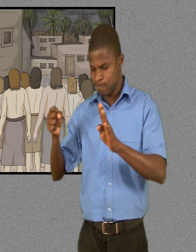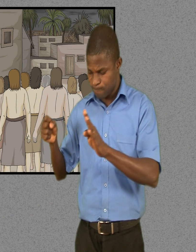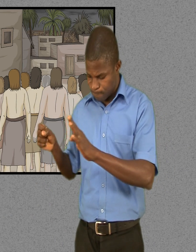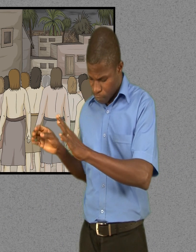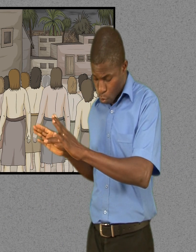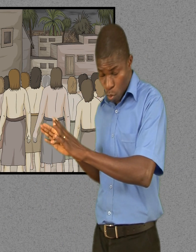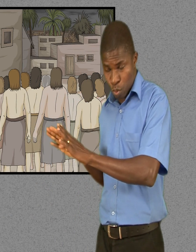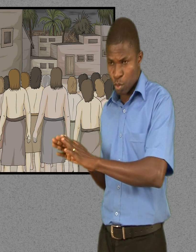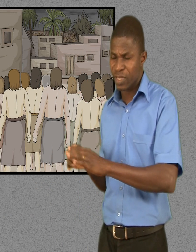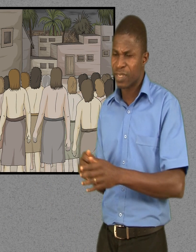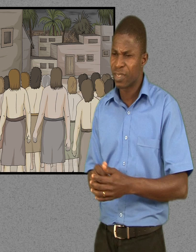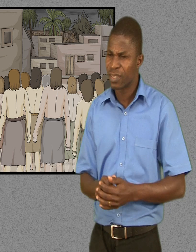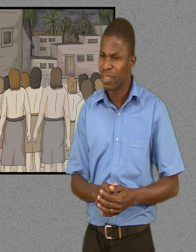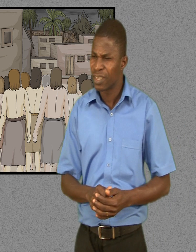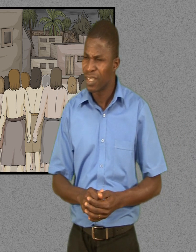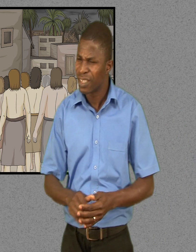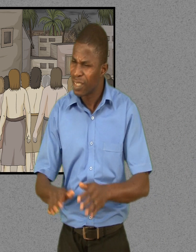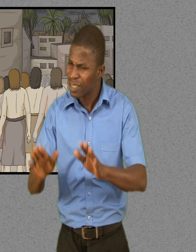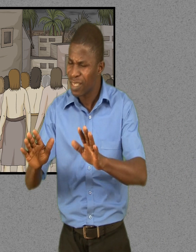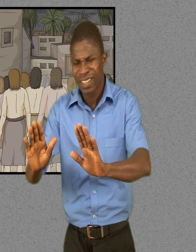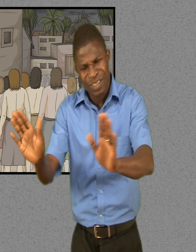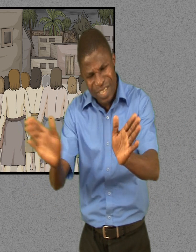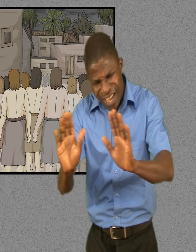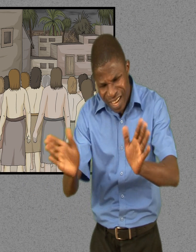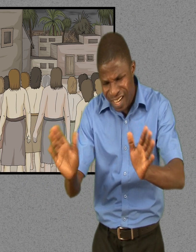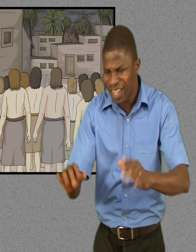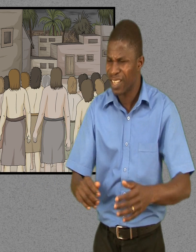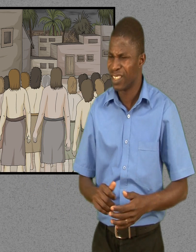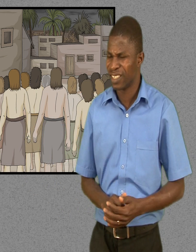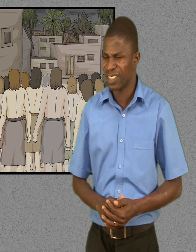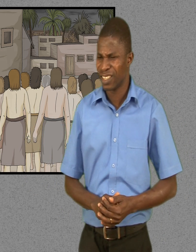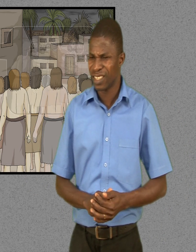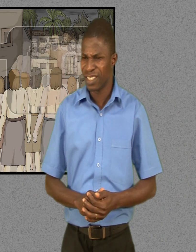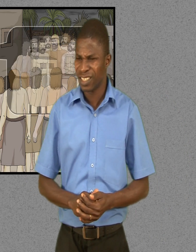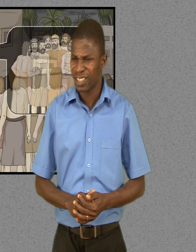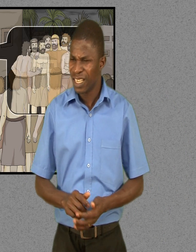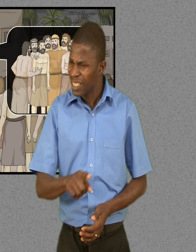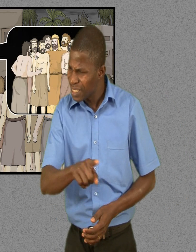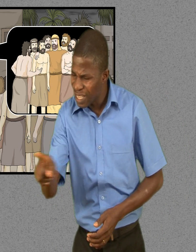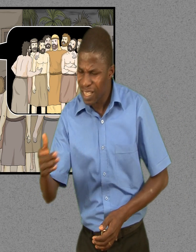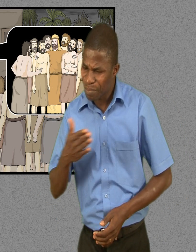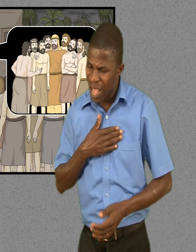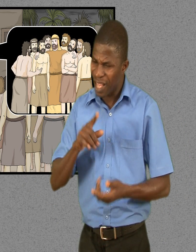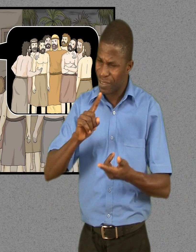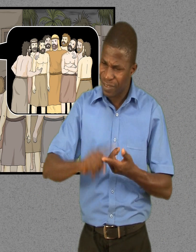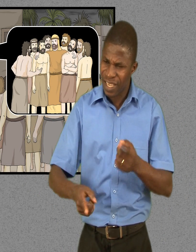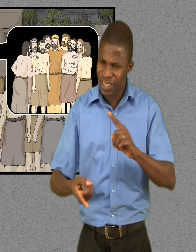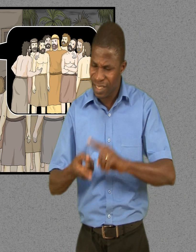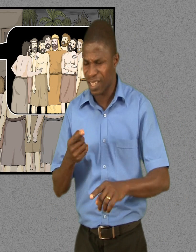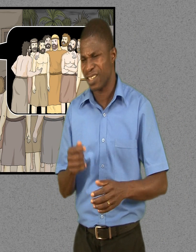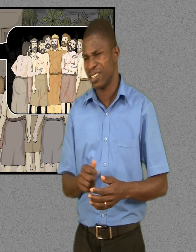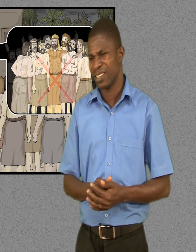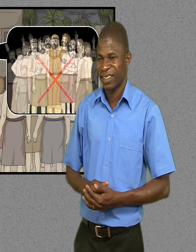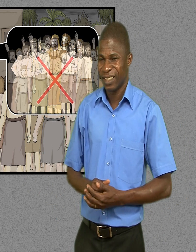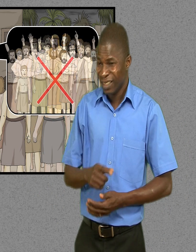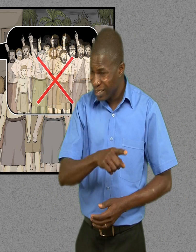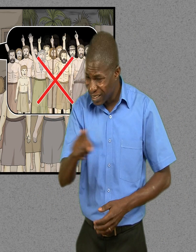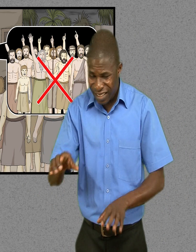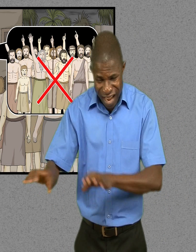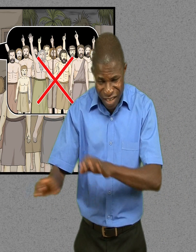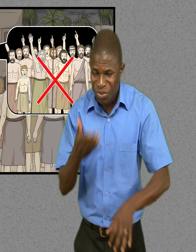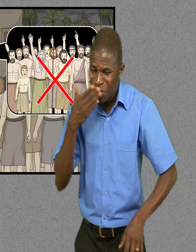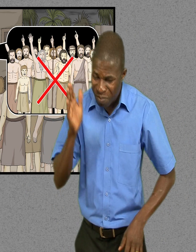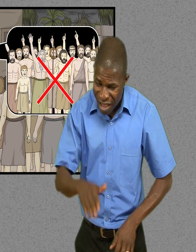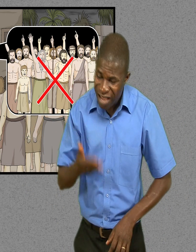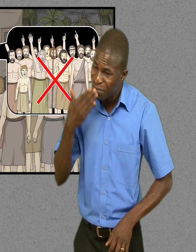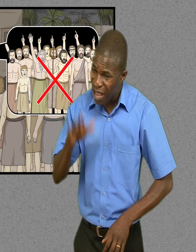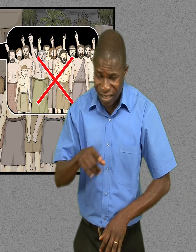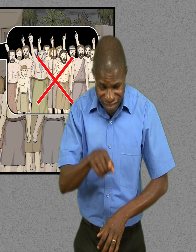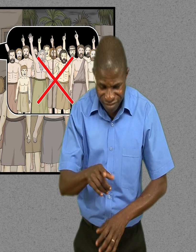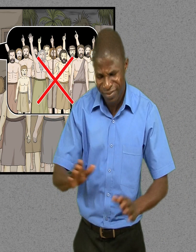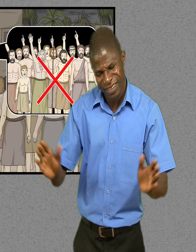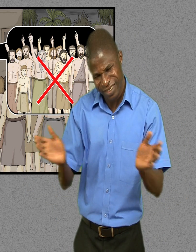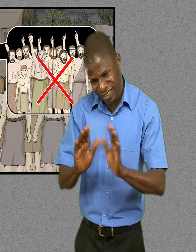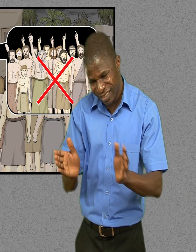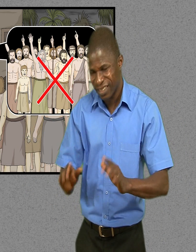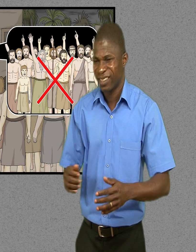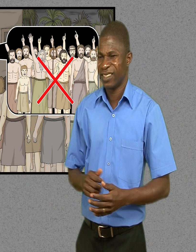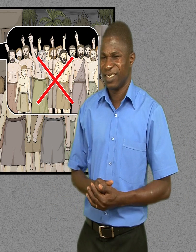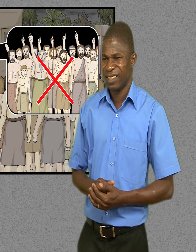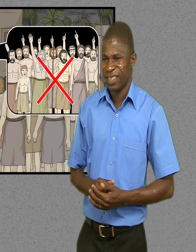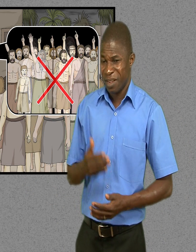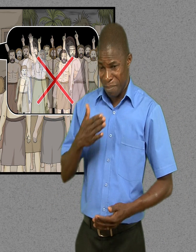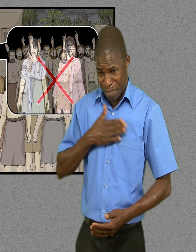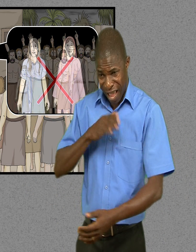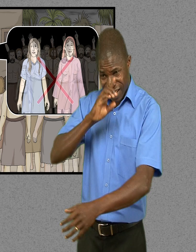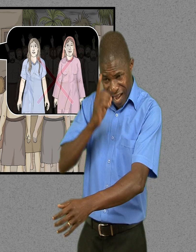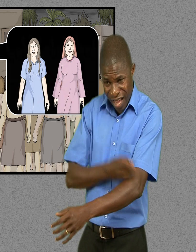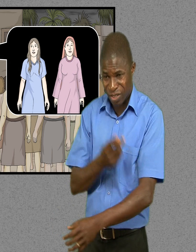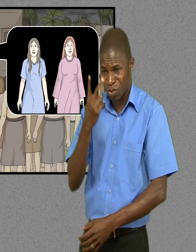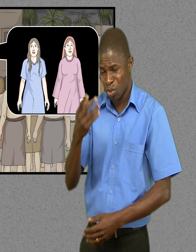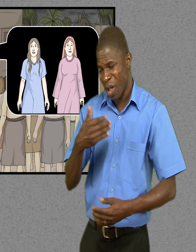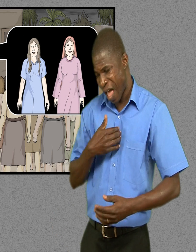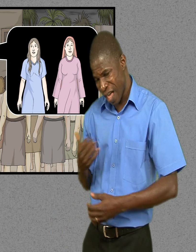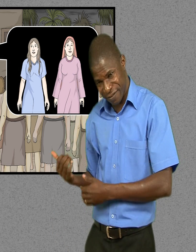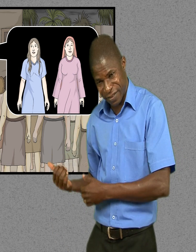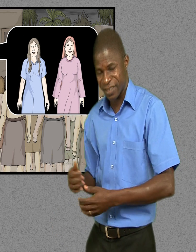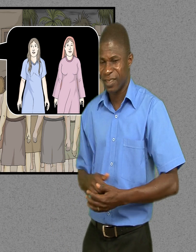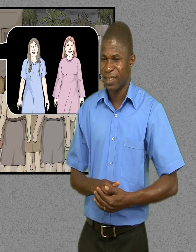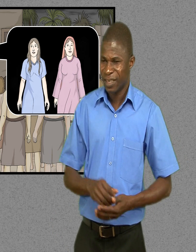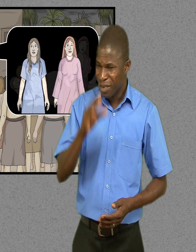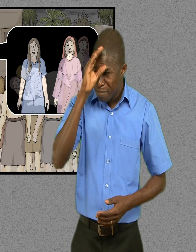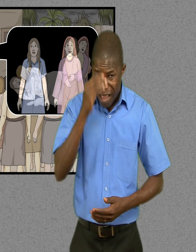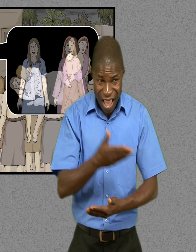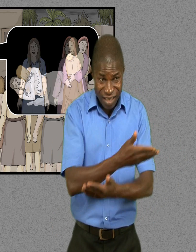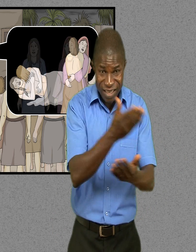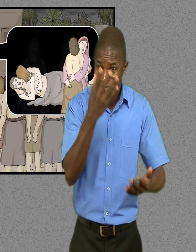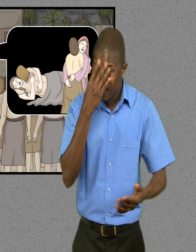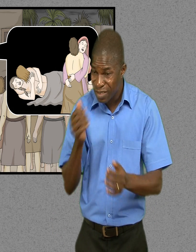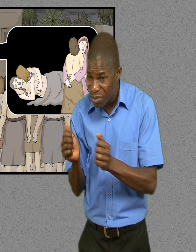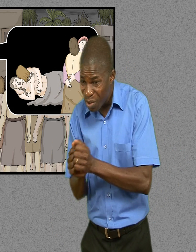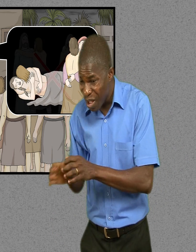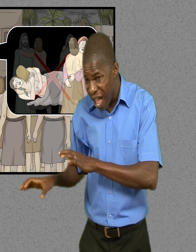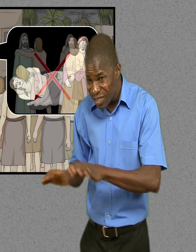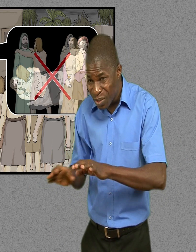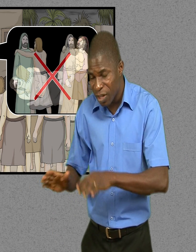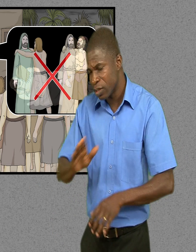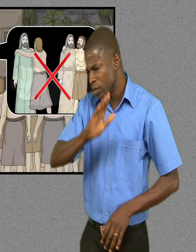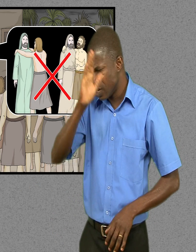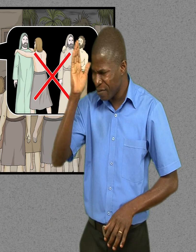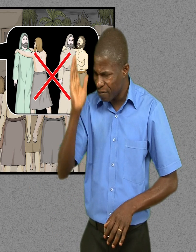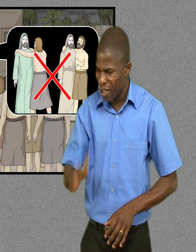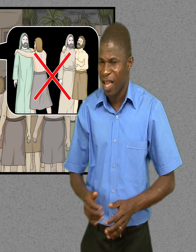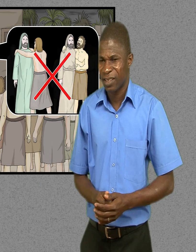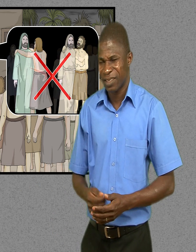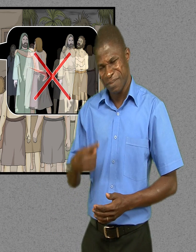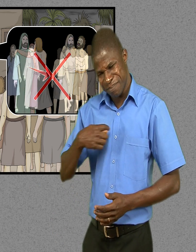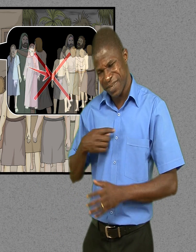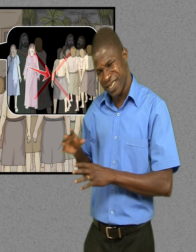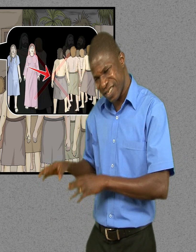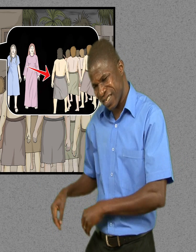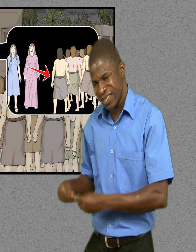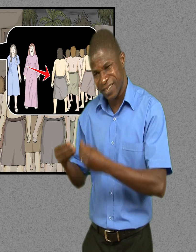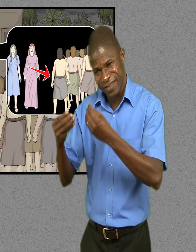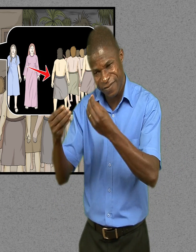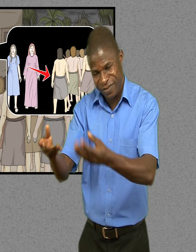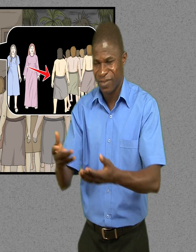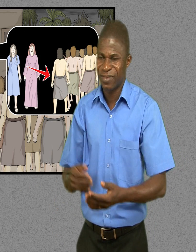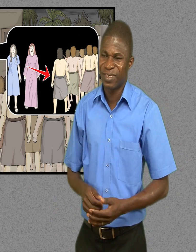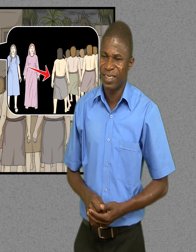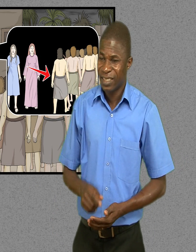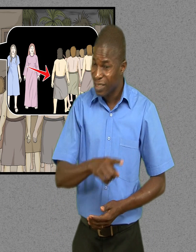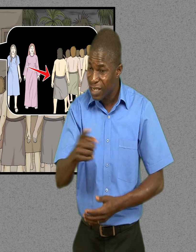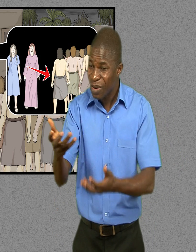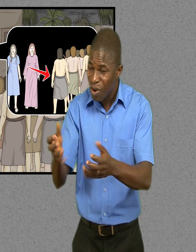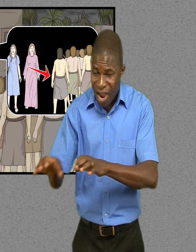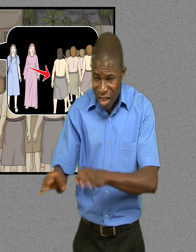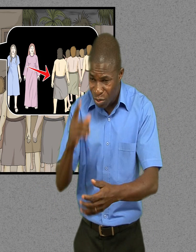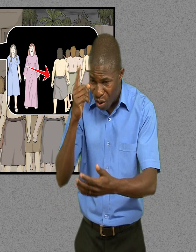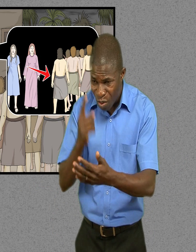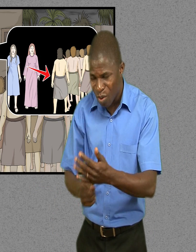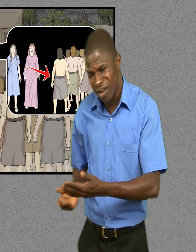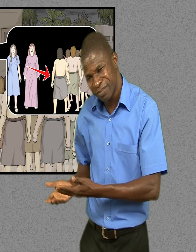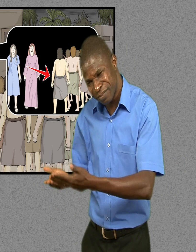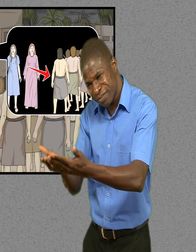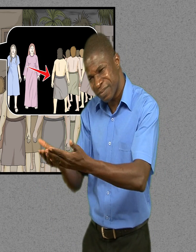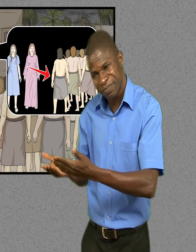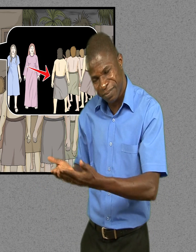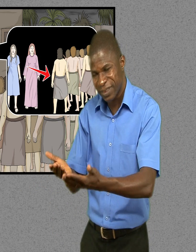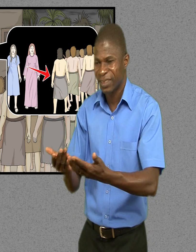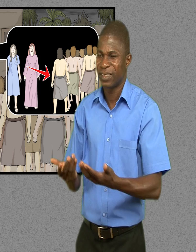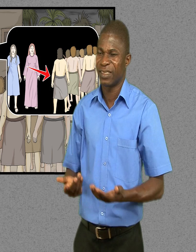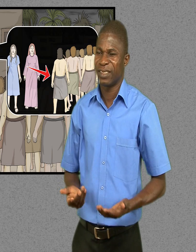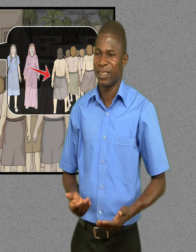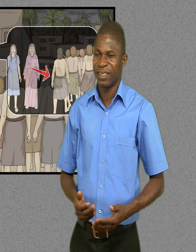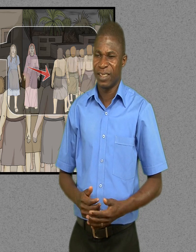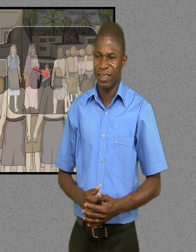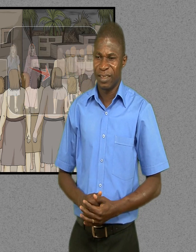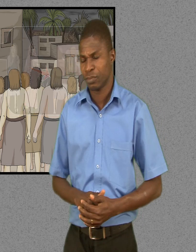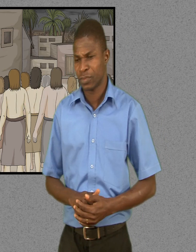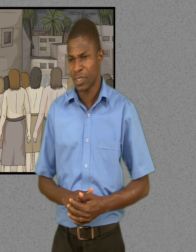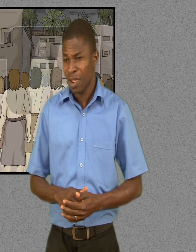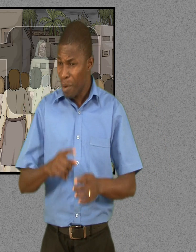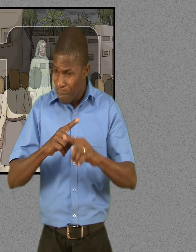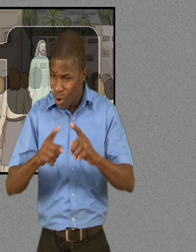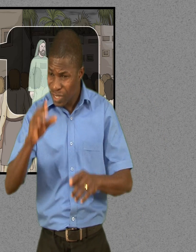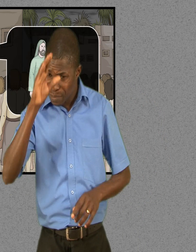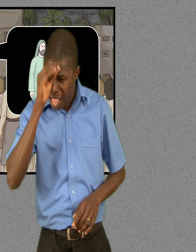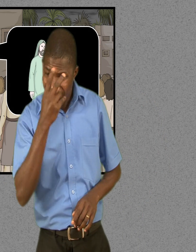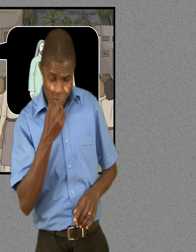“Please, my brothers,” he pleaded, “don’t do such a wicked thing! Look, I have two daughters who have never slept with a man. Let me bring them to you, and you can do to them as you please.